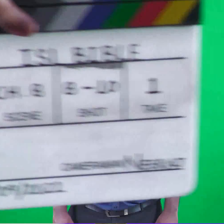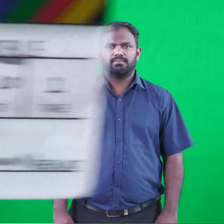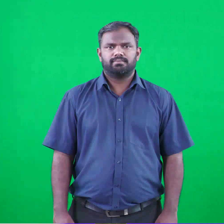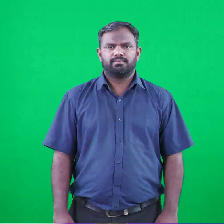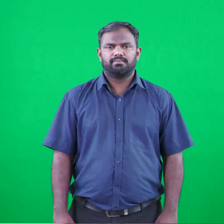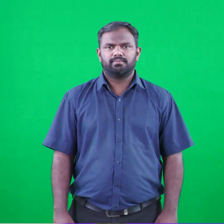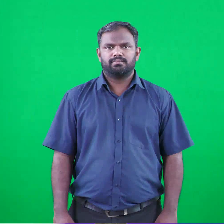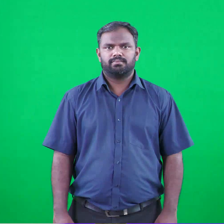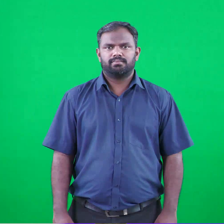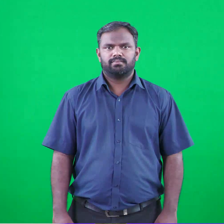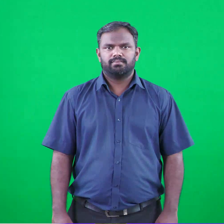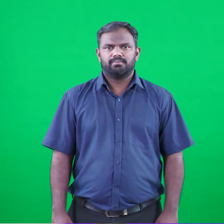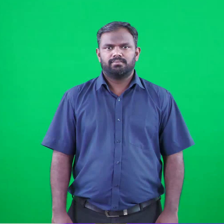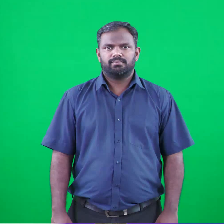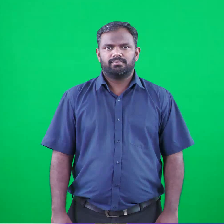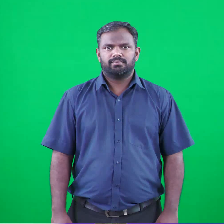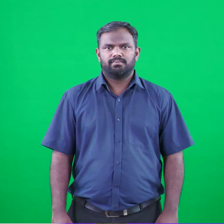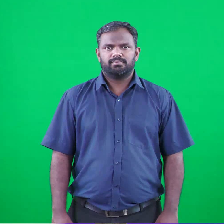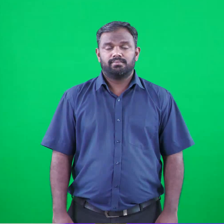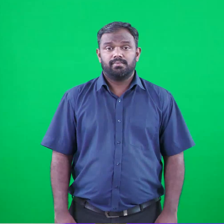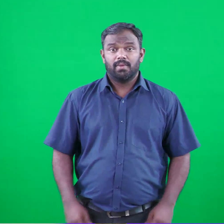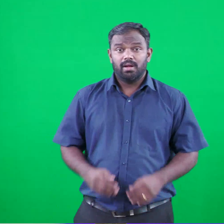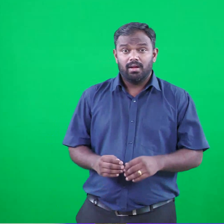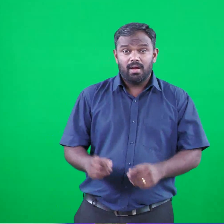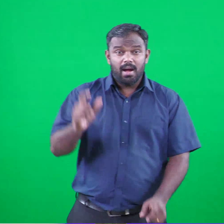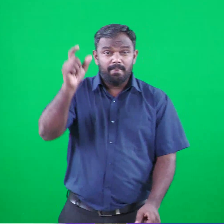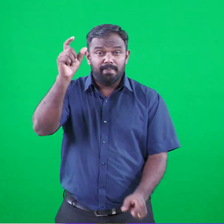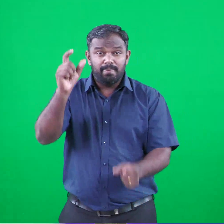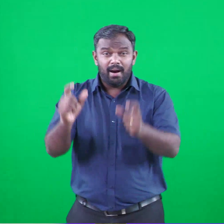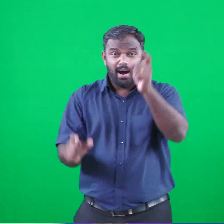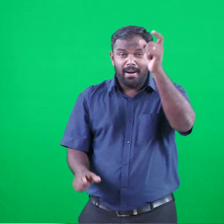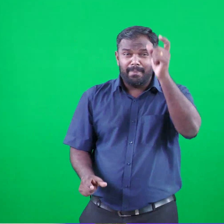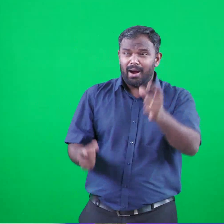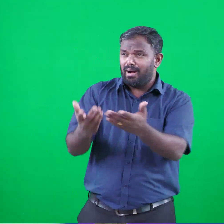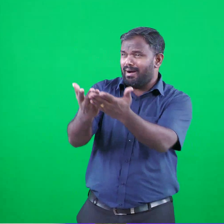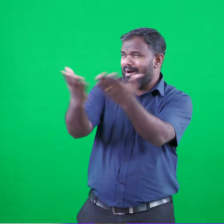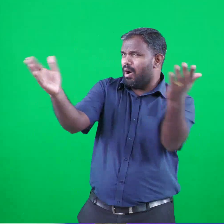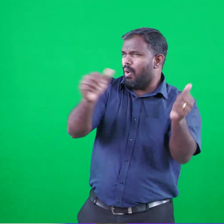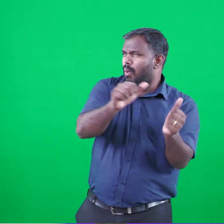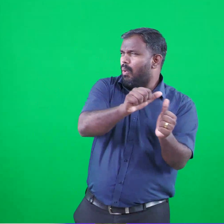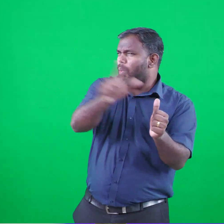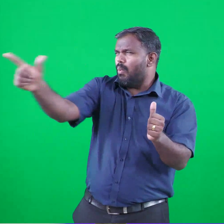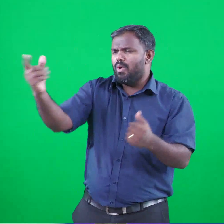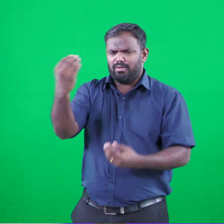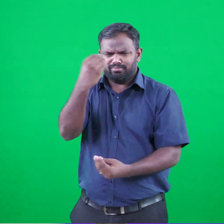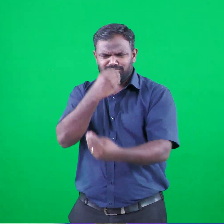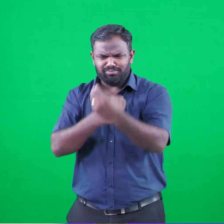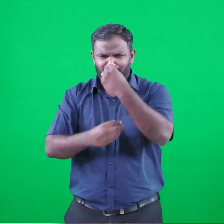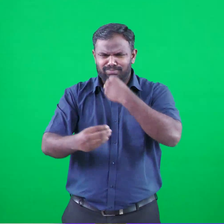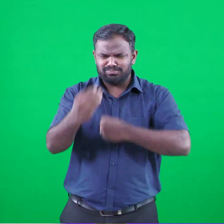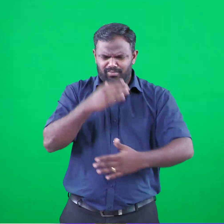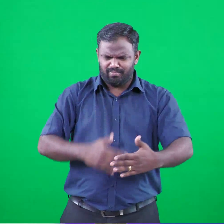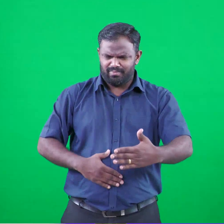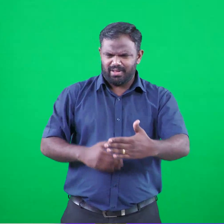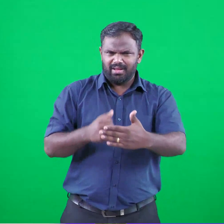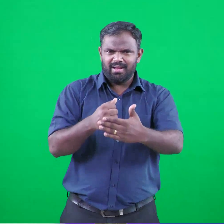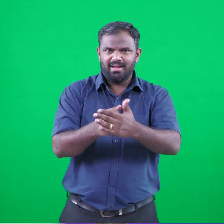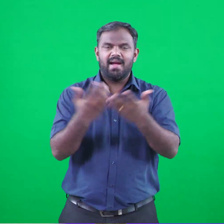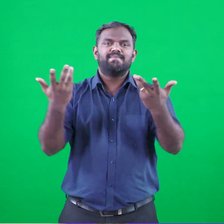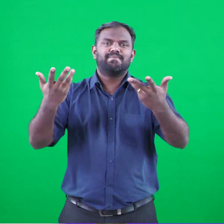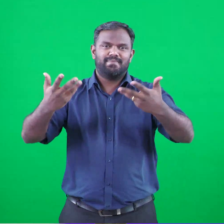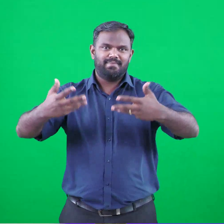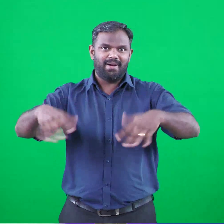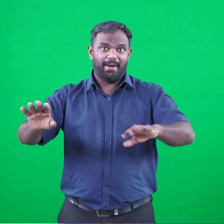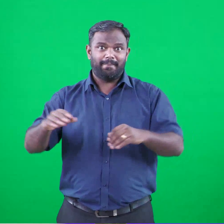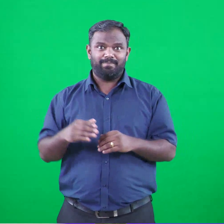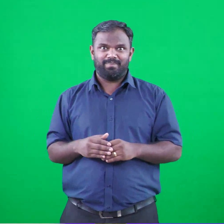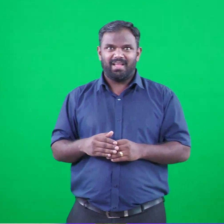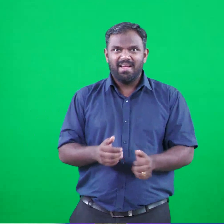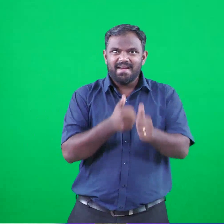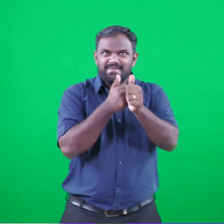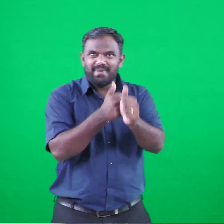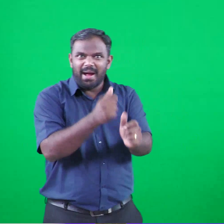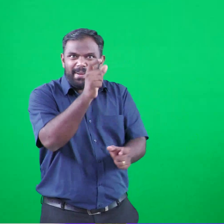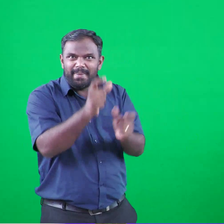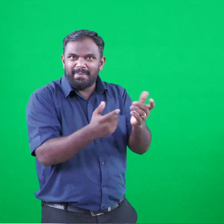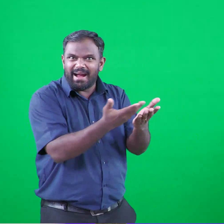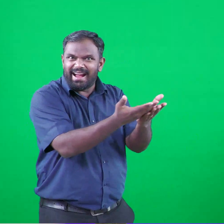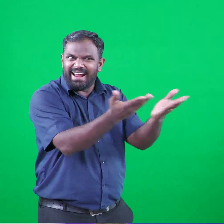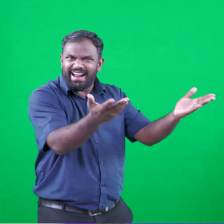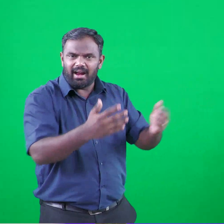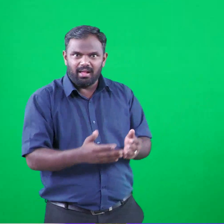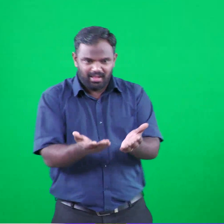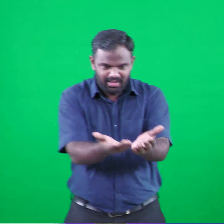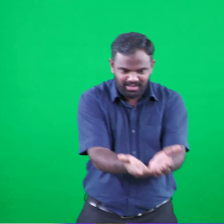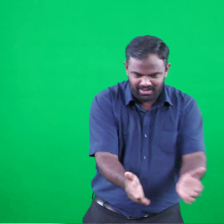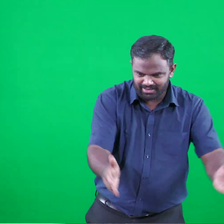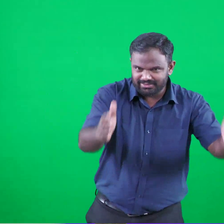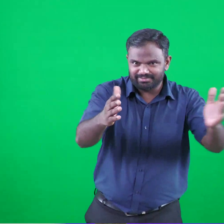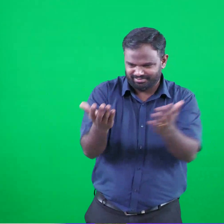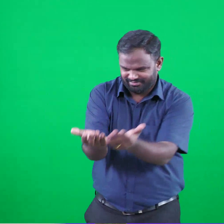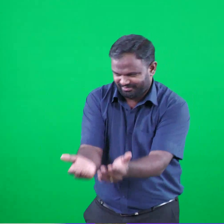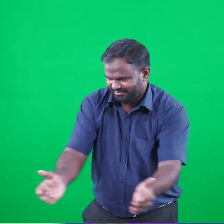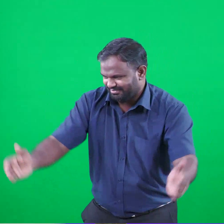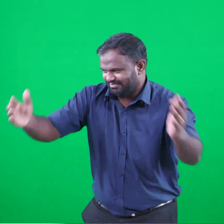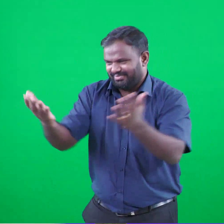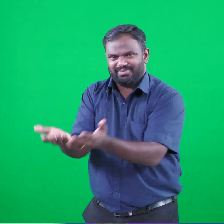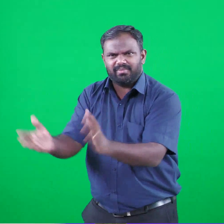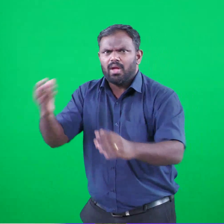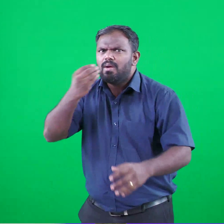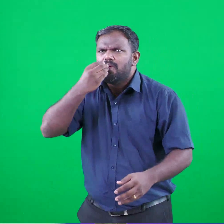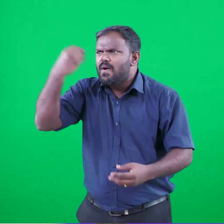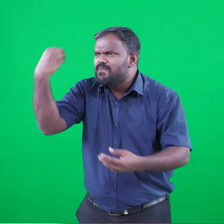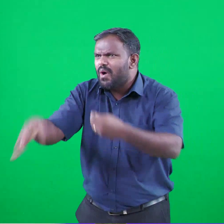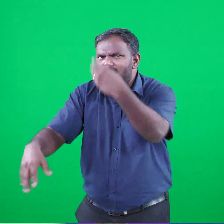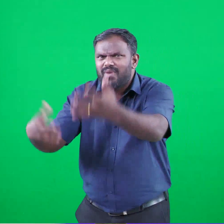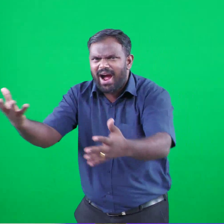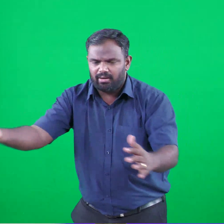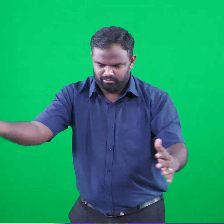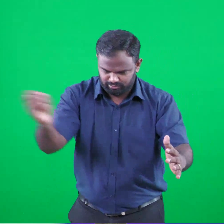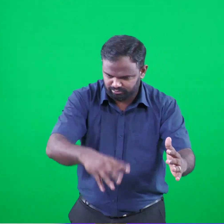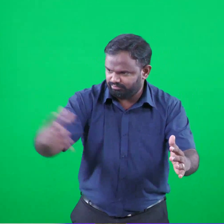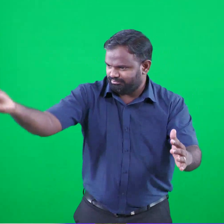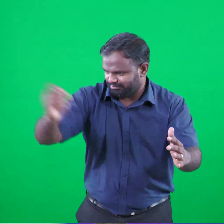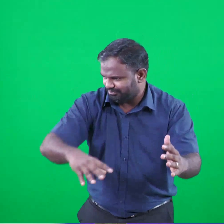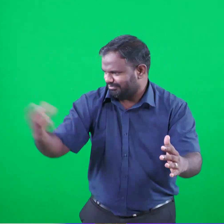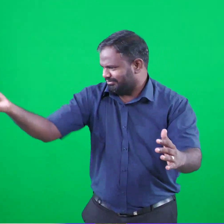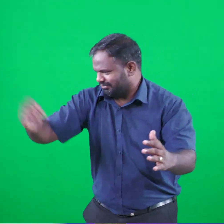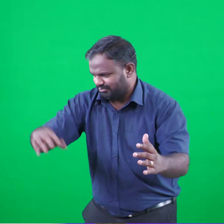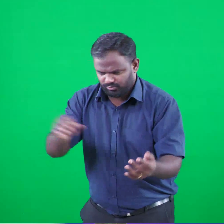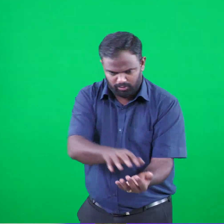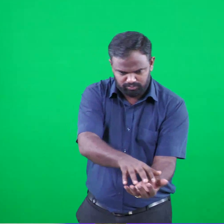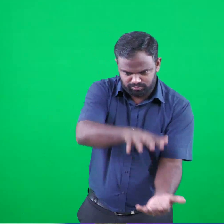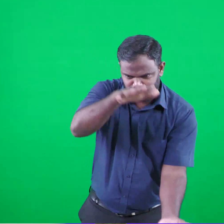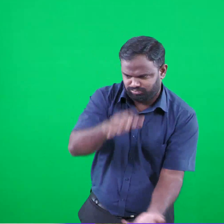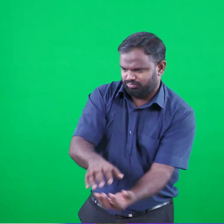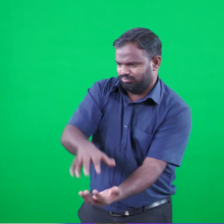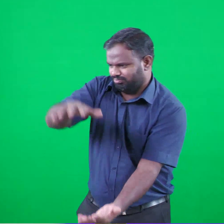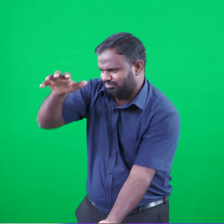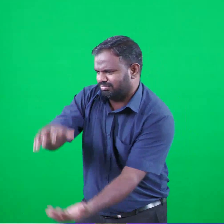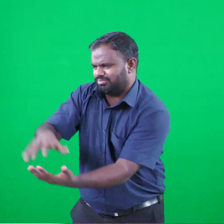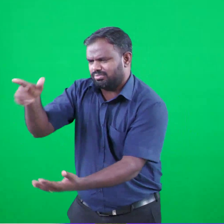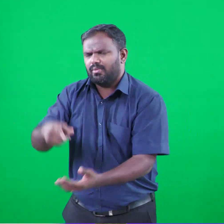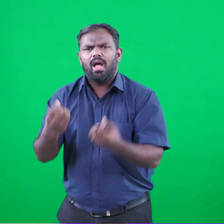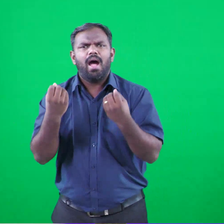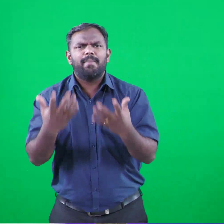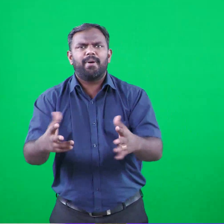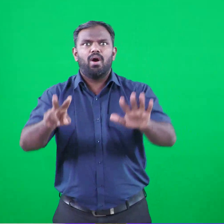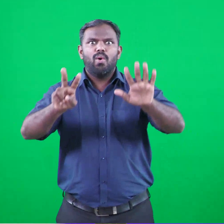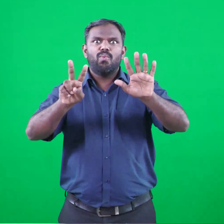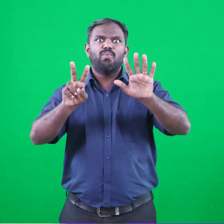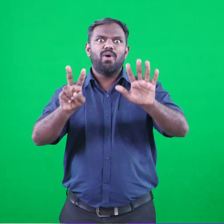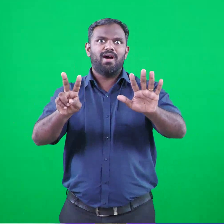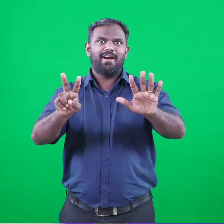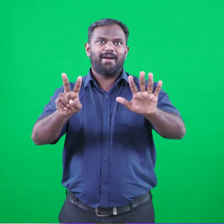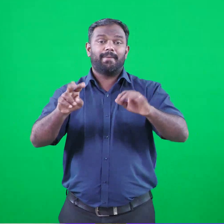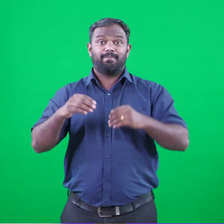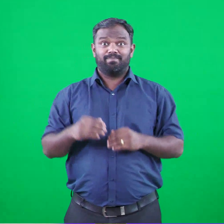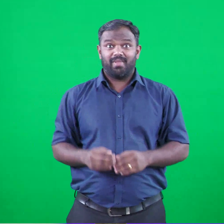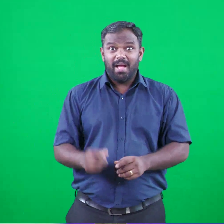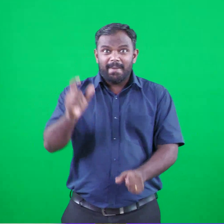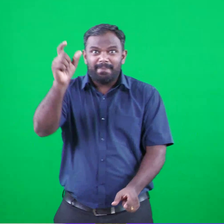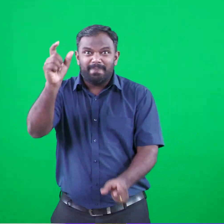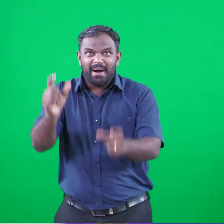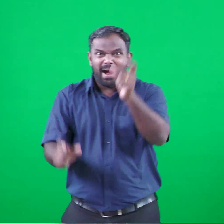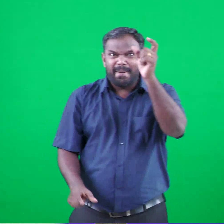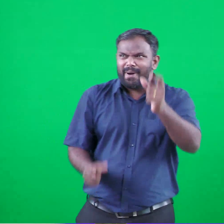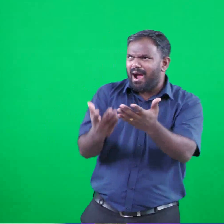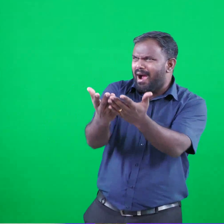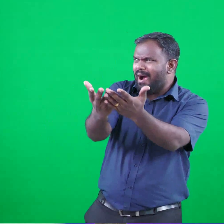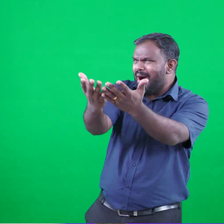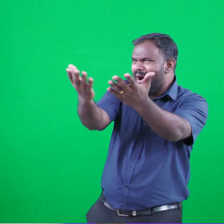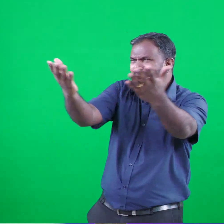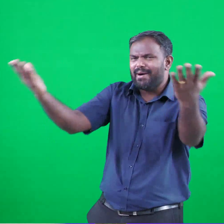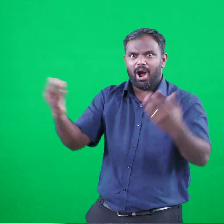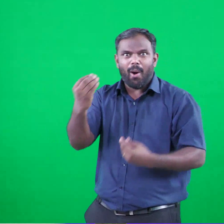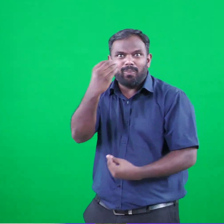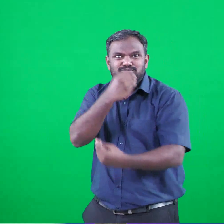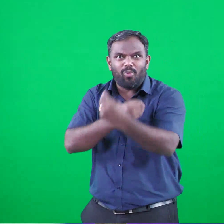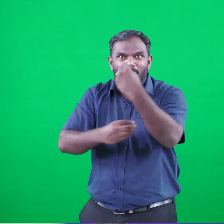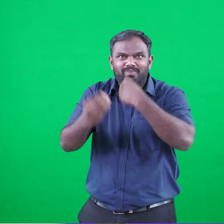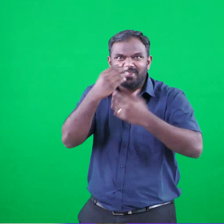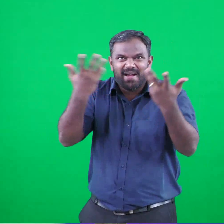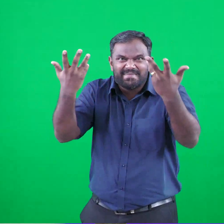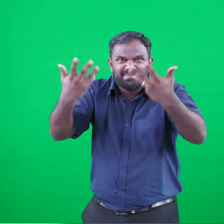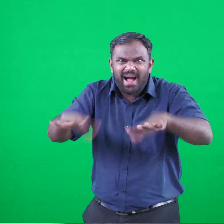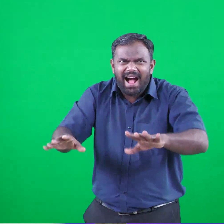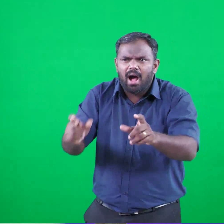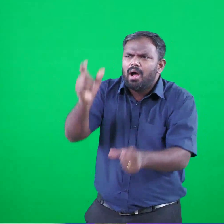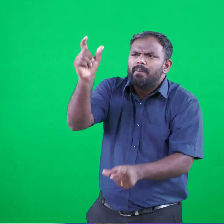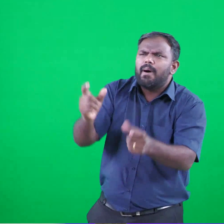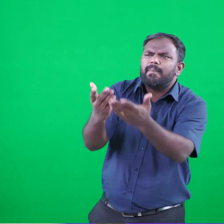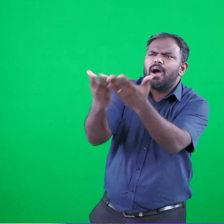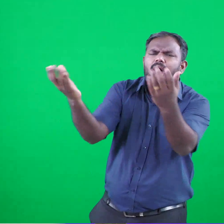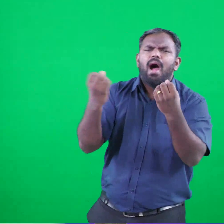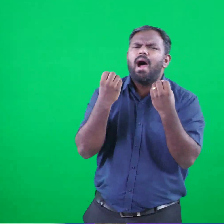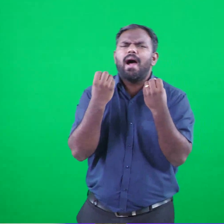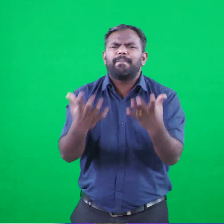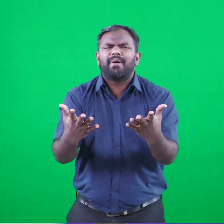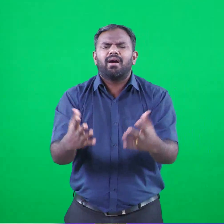The people ate and were satisfied, and the disciples picked up seven basketfuls of broken pieces that were left over.